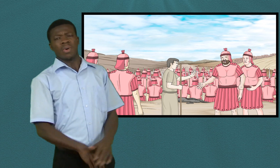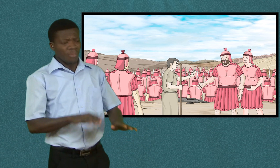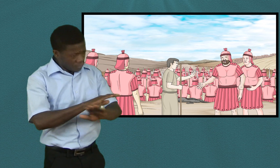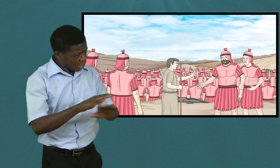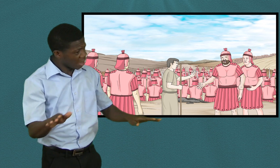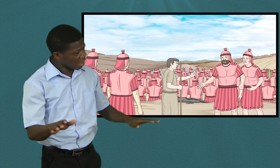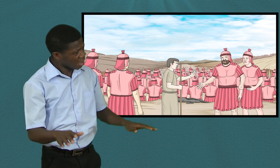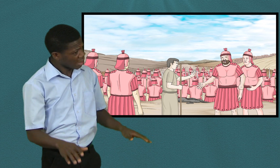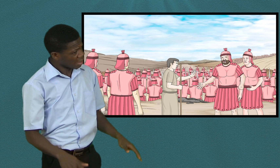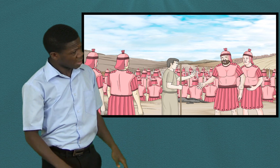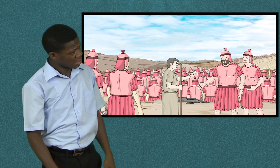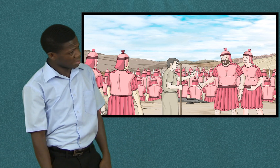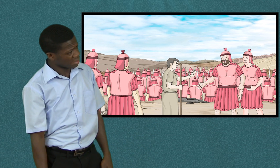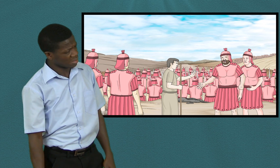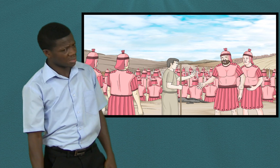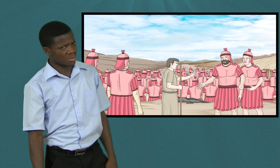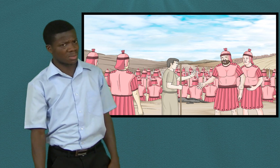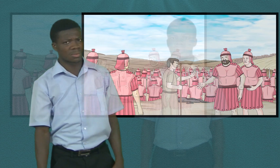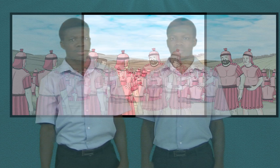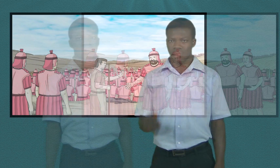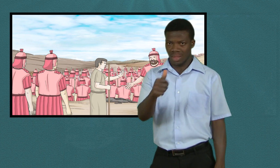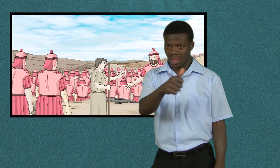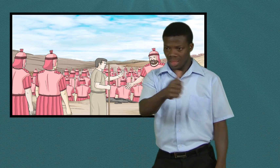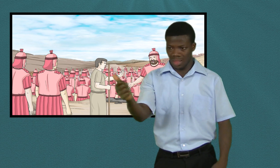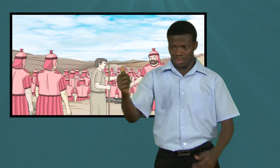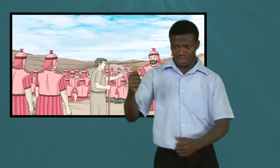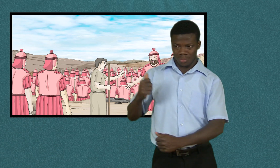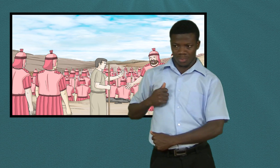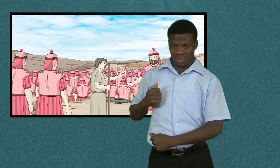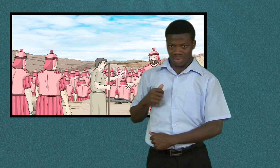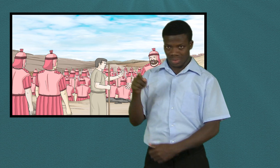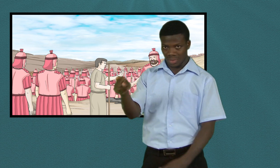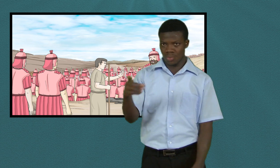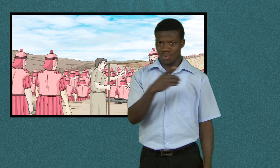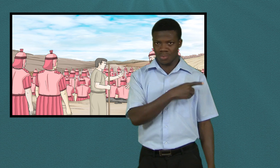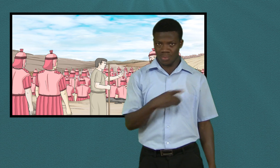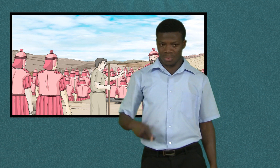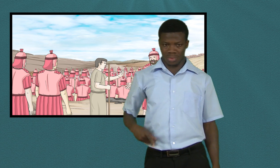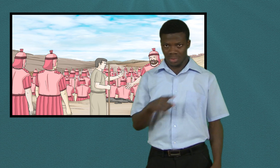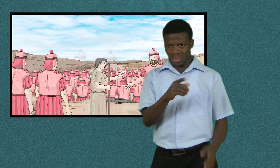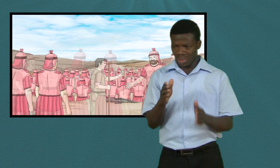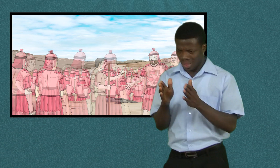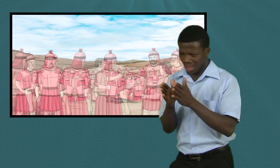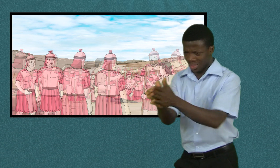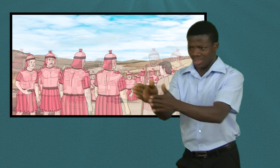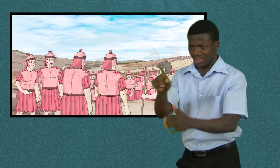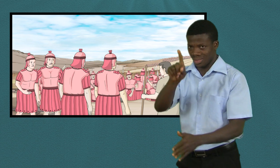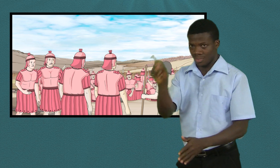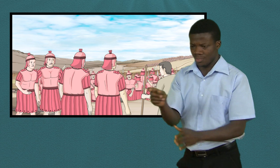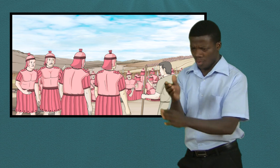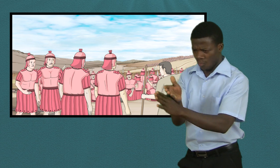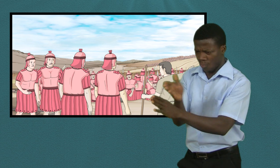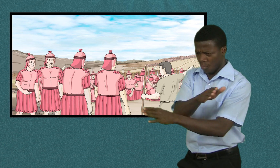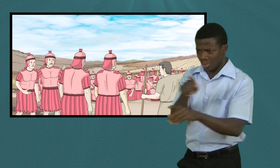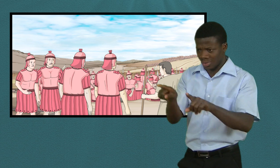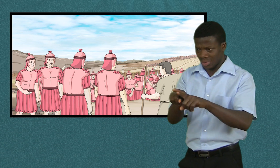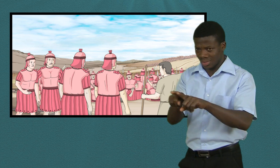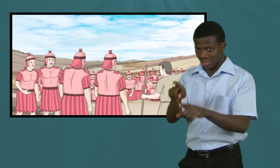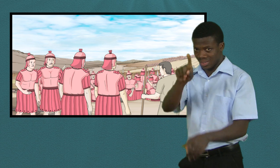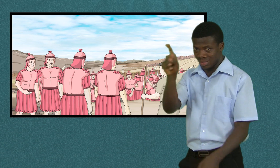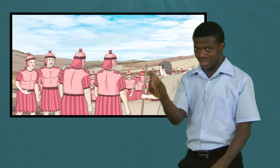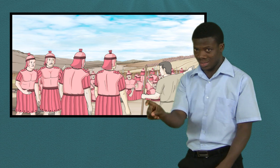“Was it not just a question?”